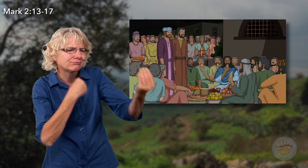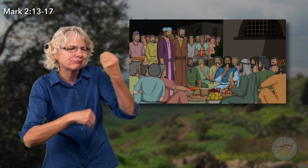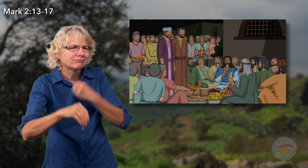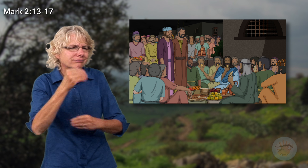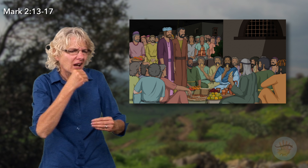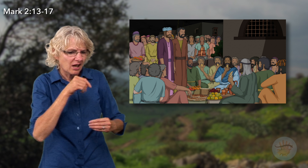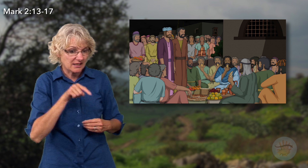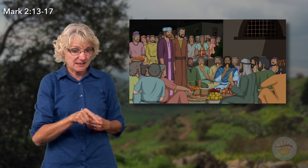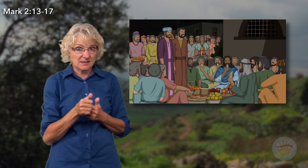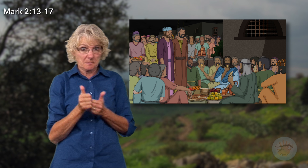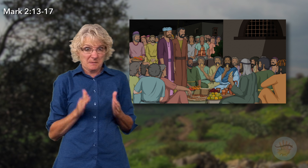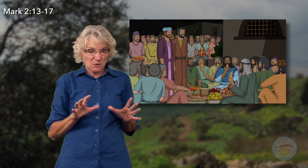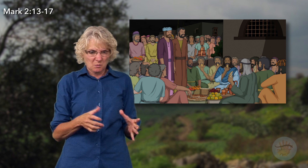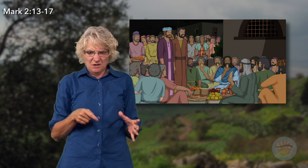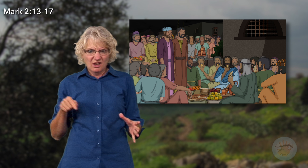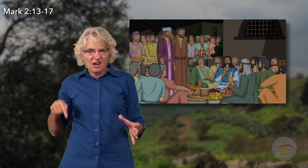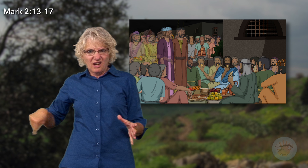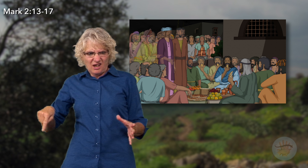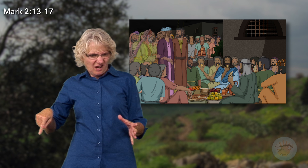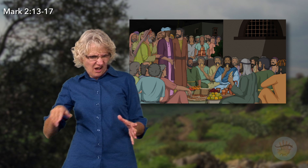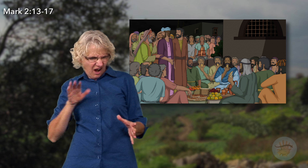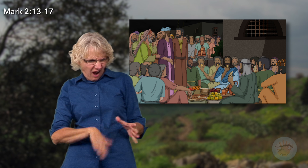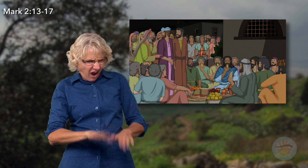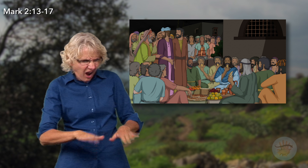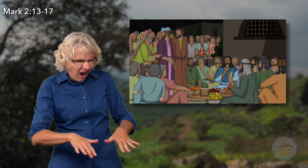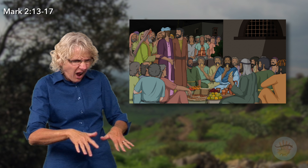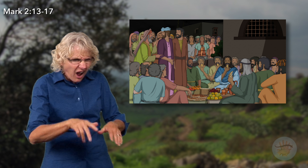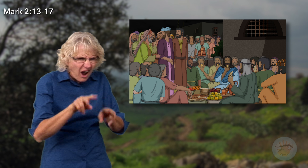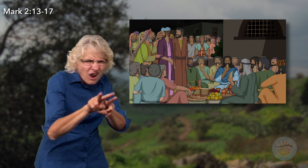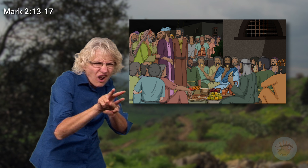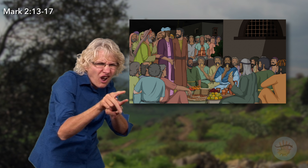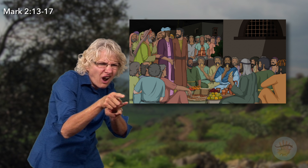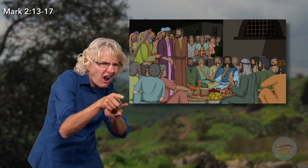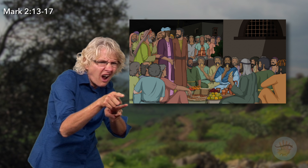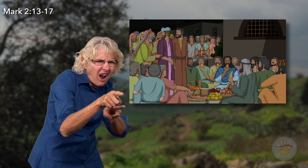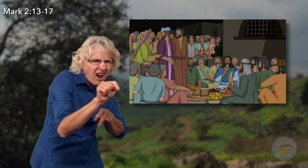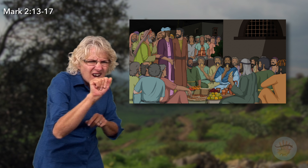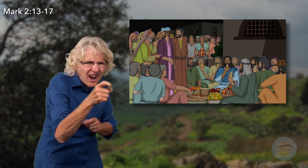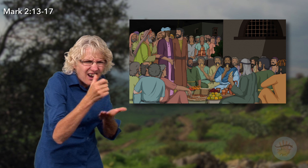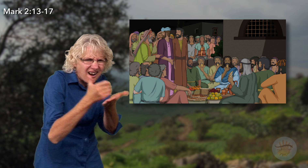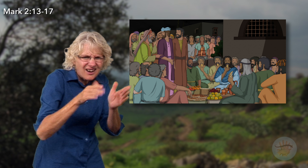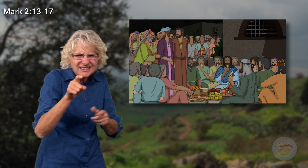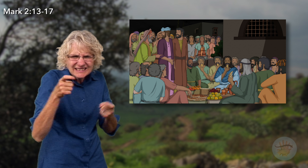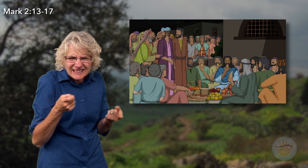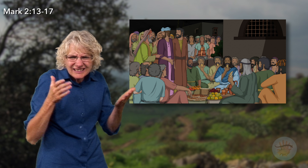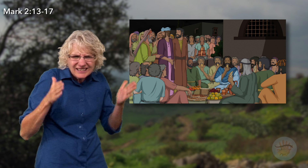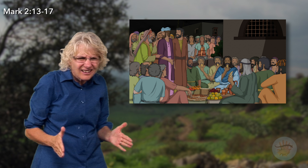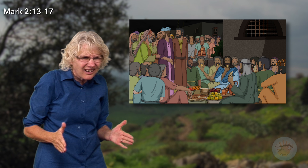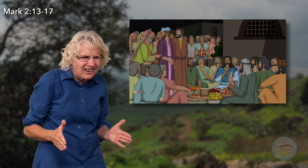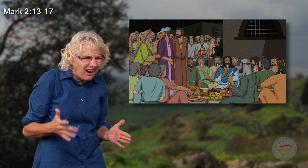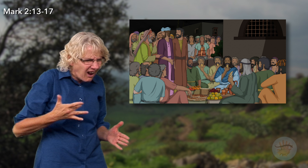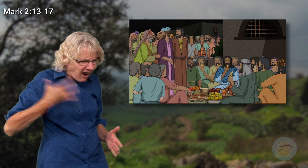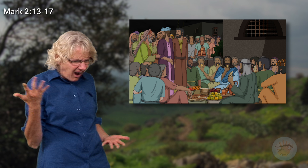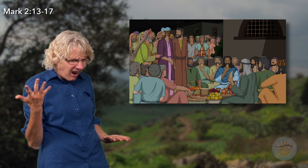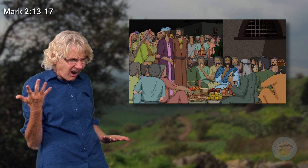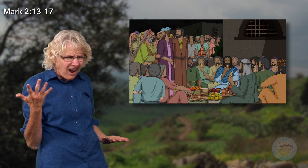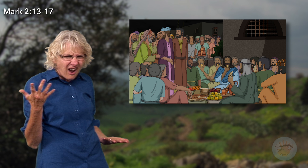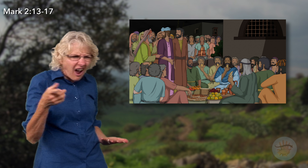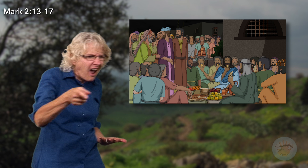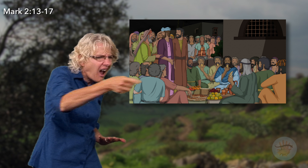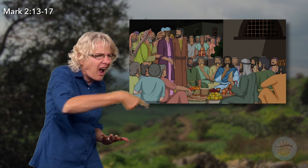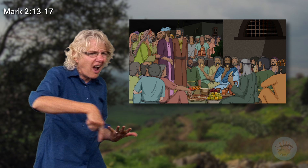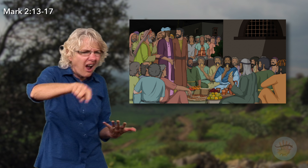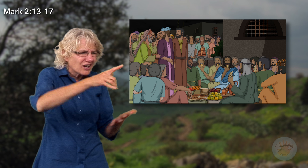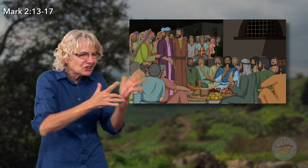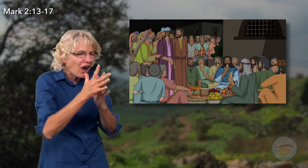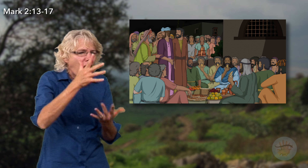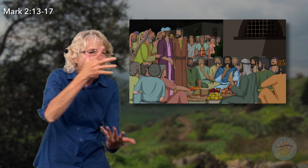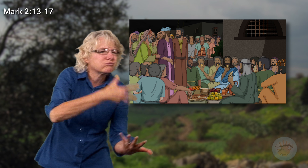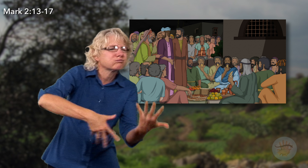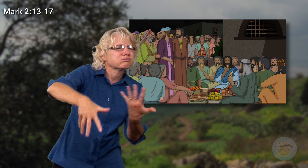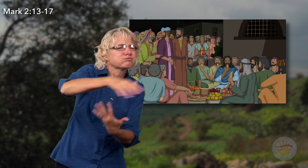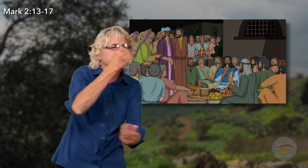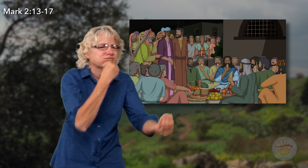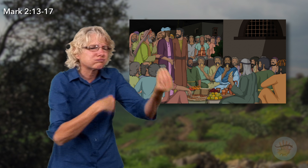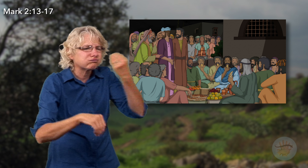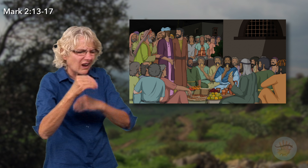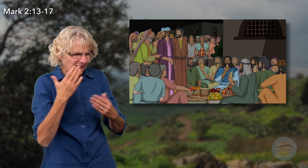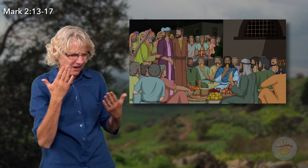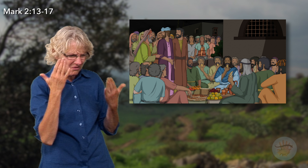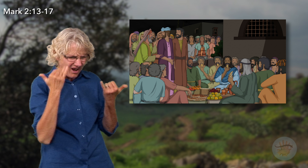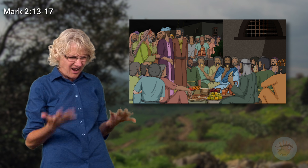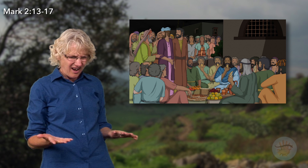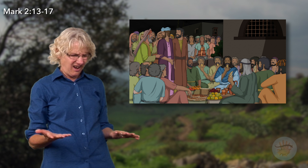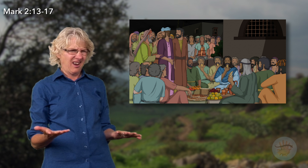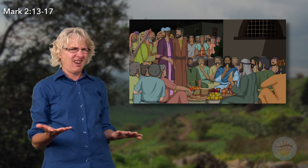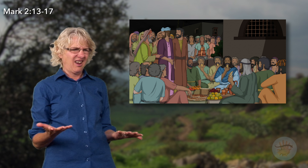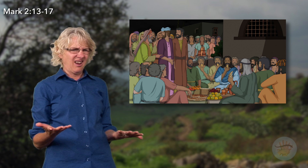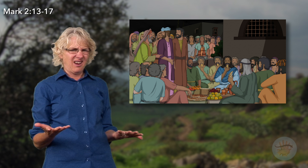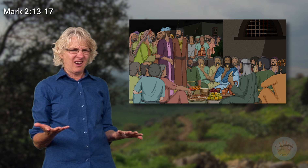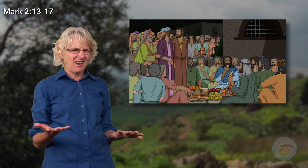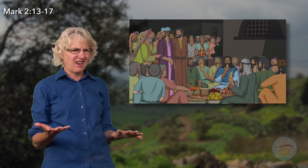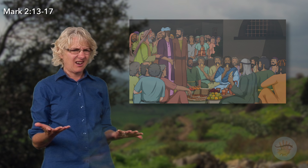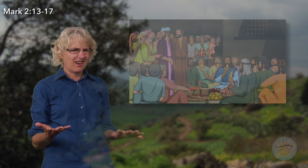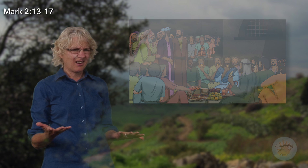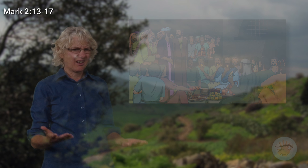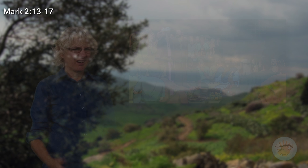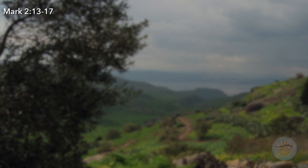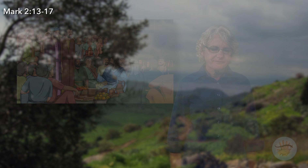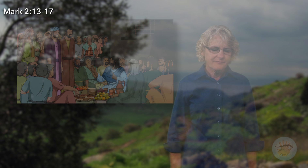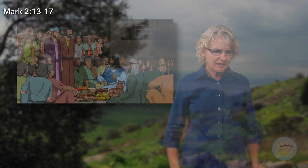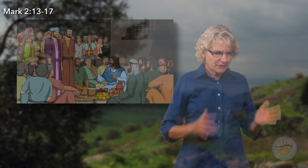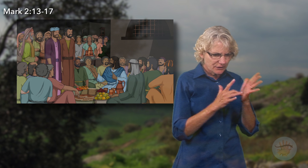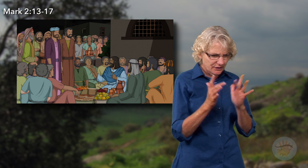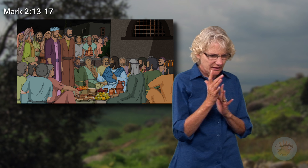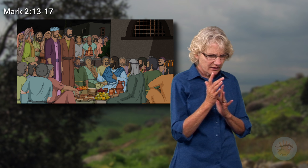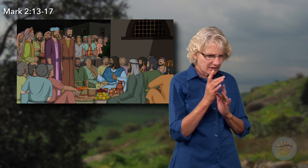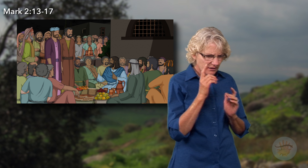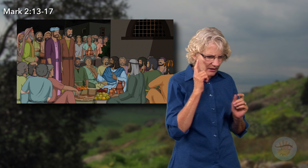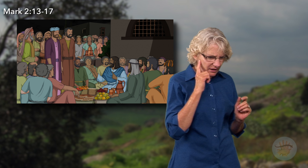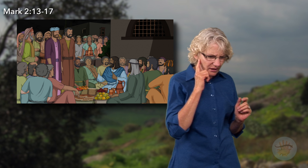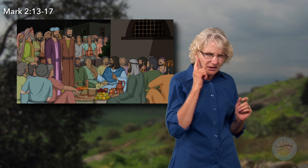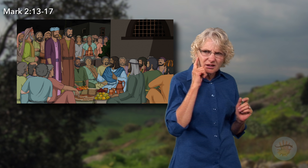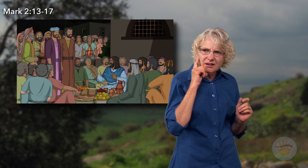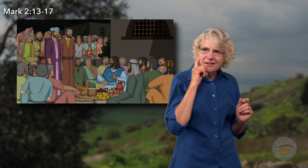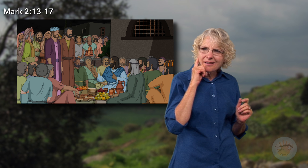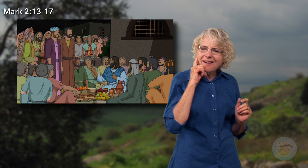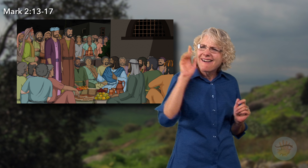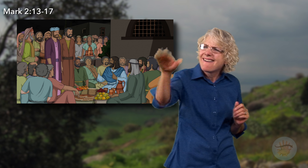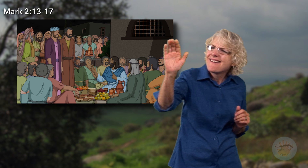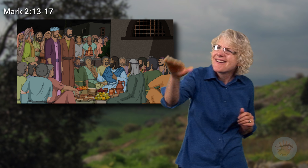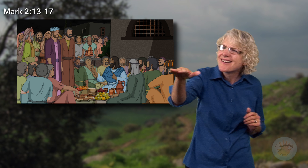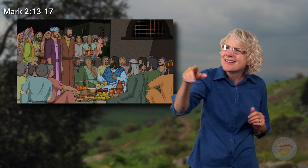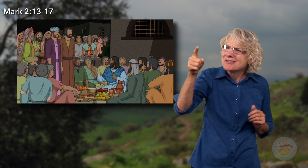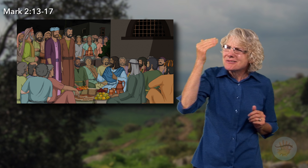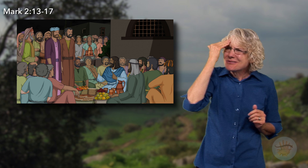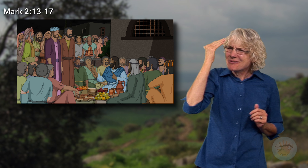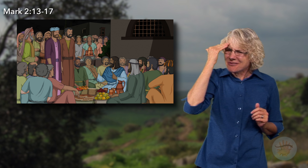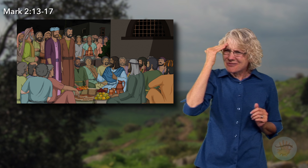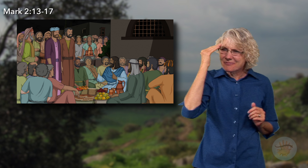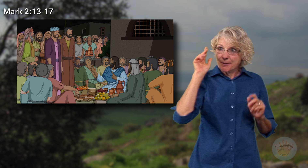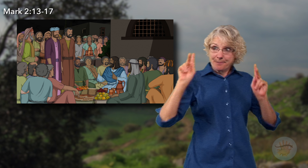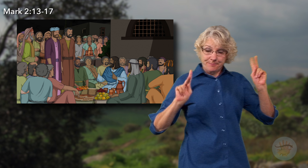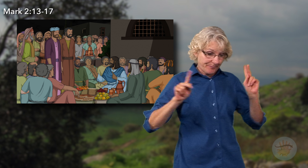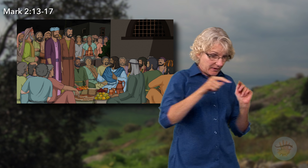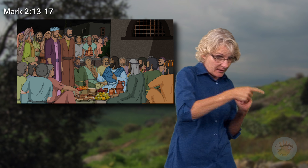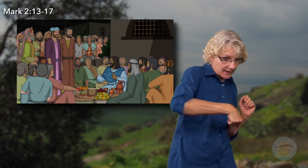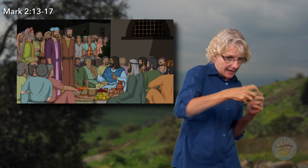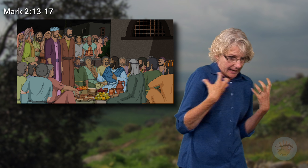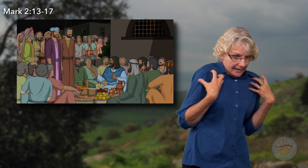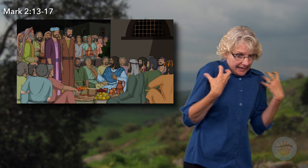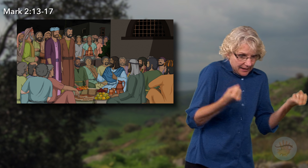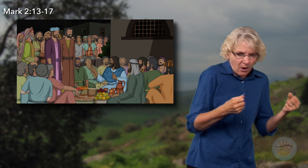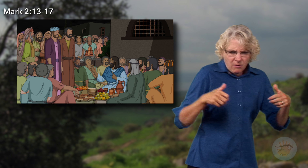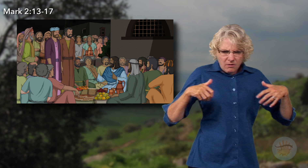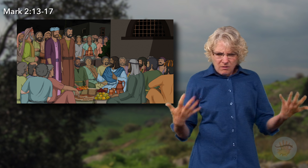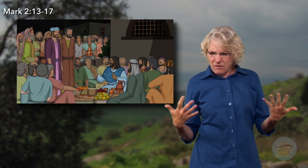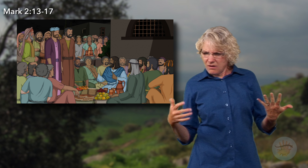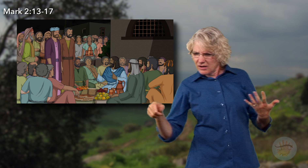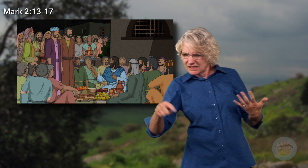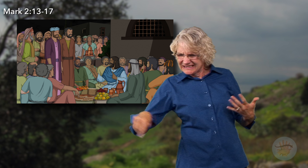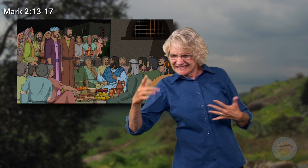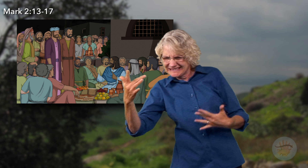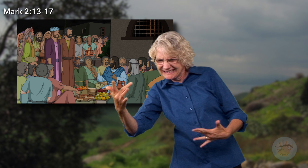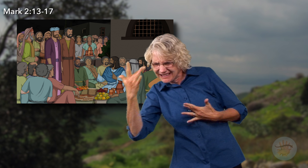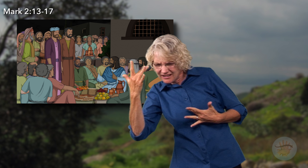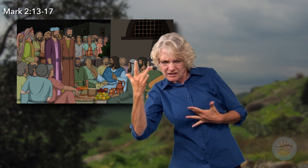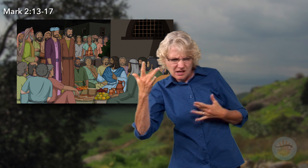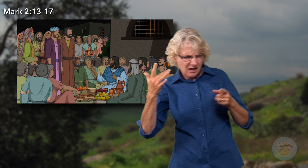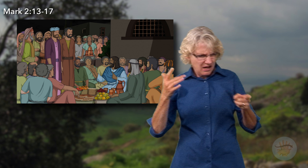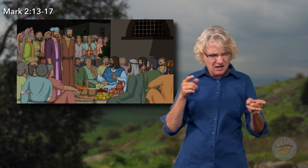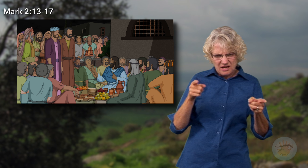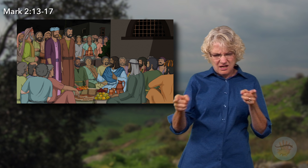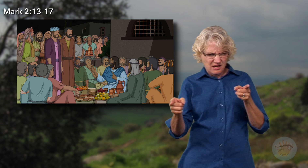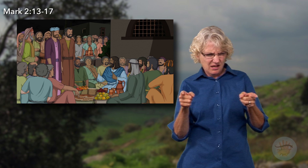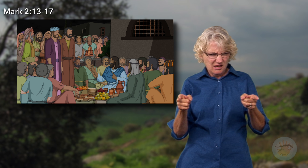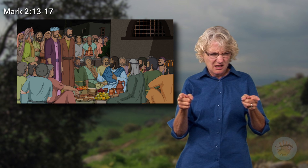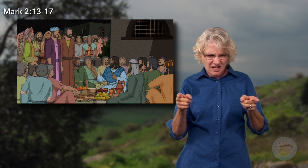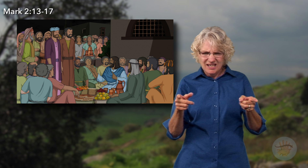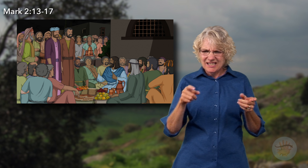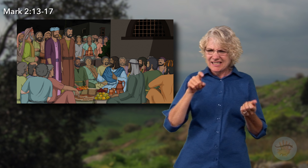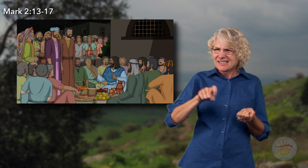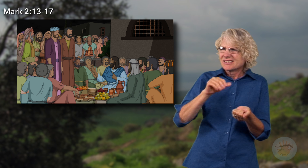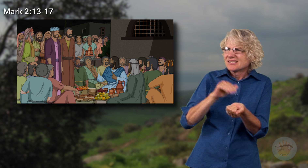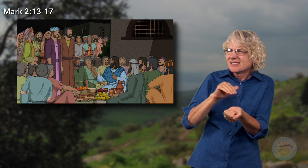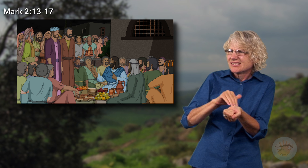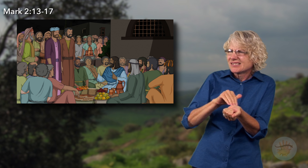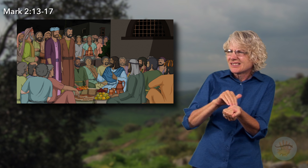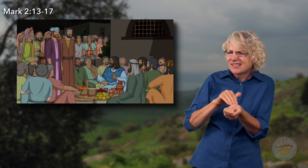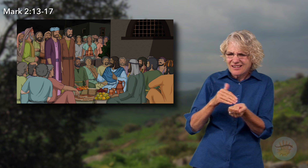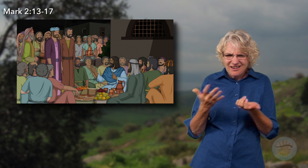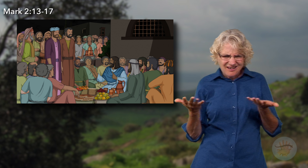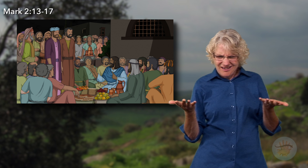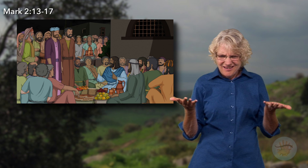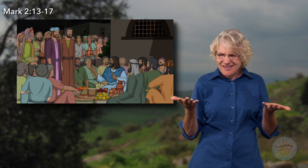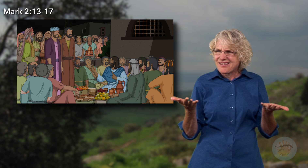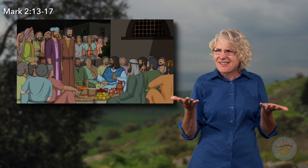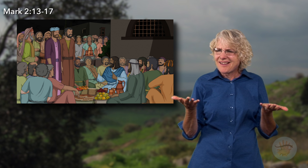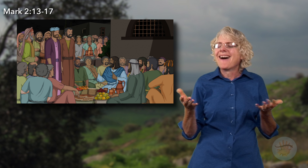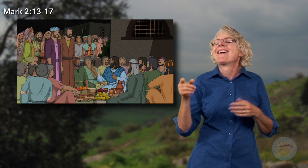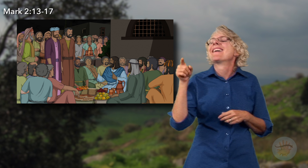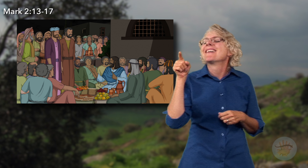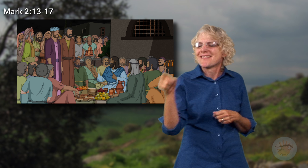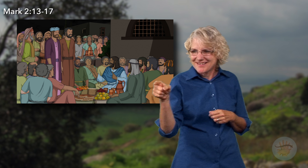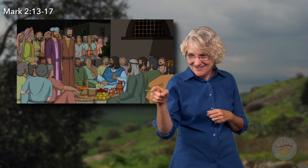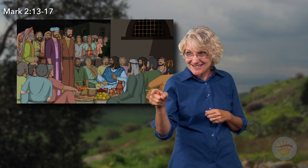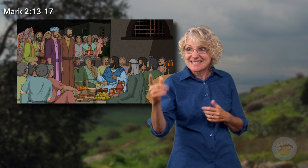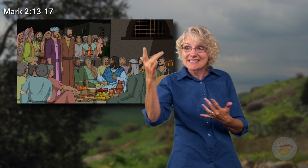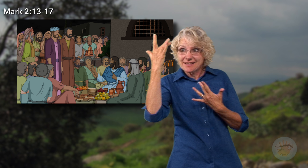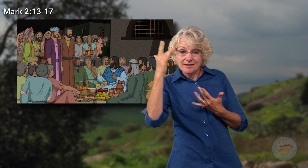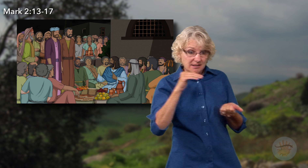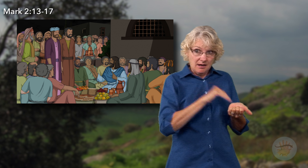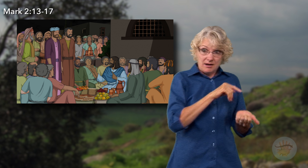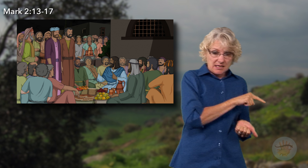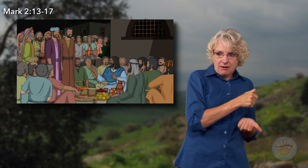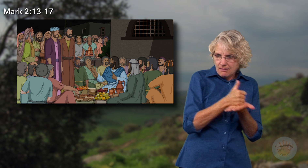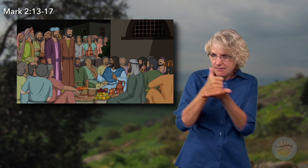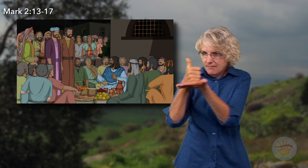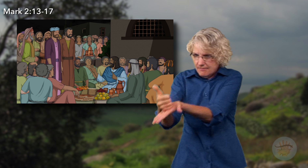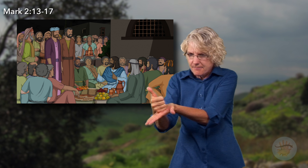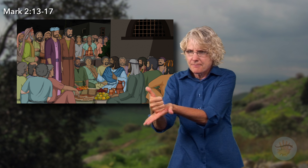When the scribes who were Pharisees saw Jesus eating with these people, they asked His disciples, “Why does He eat with tax collectors and sinners?”